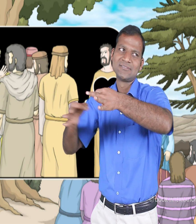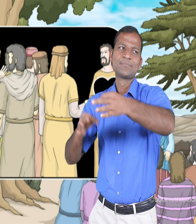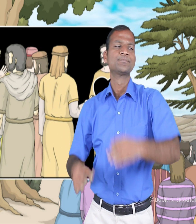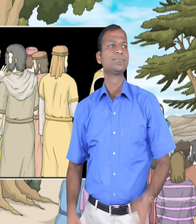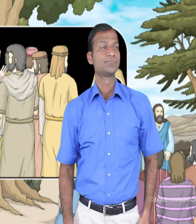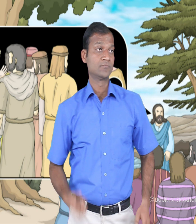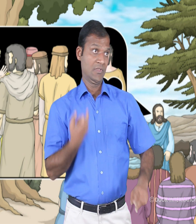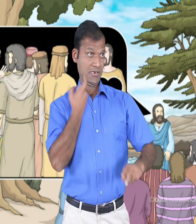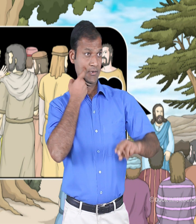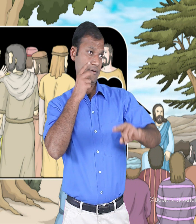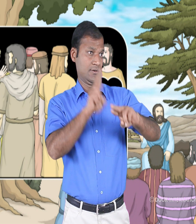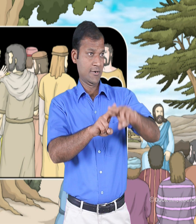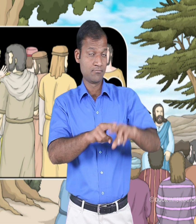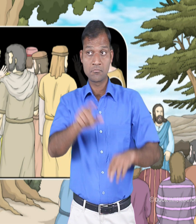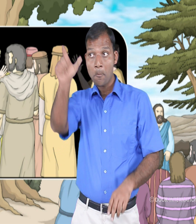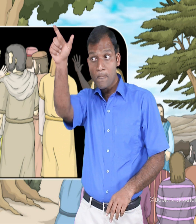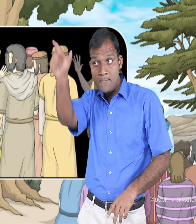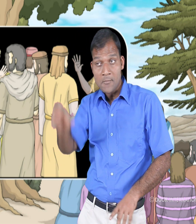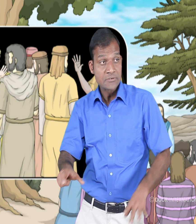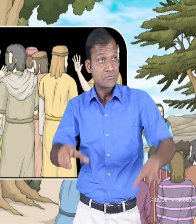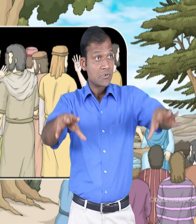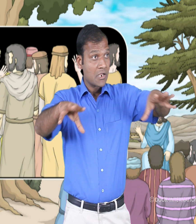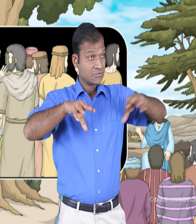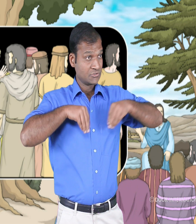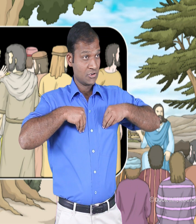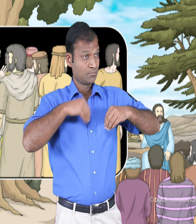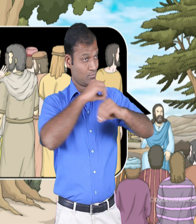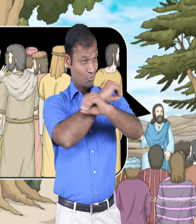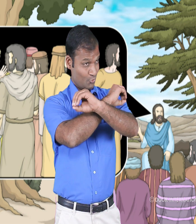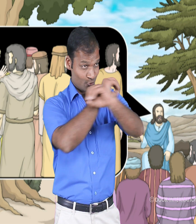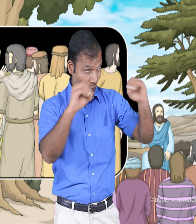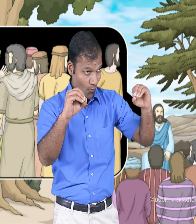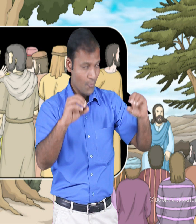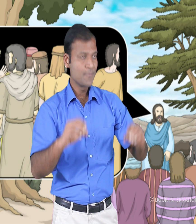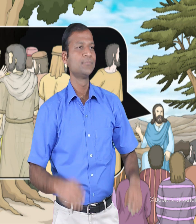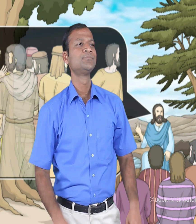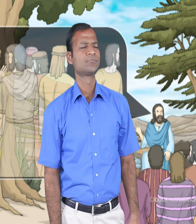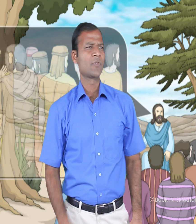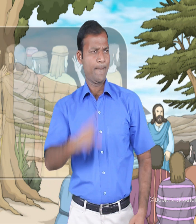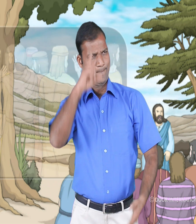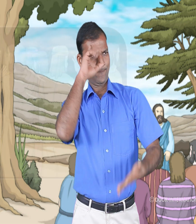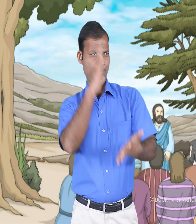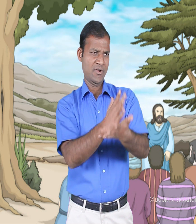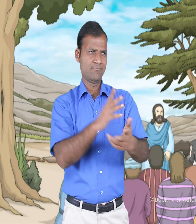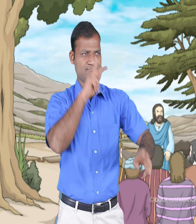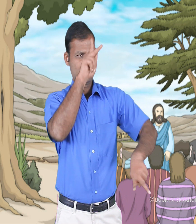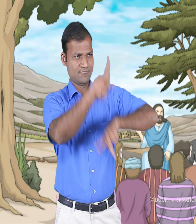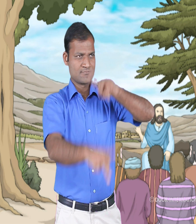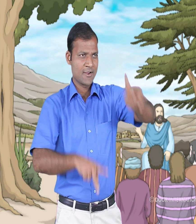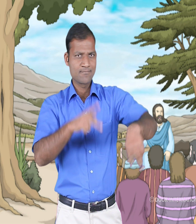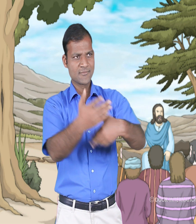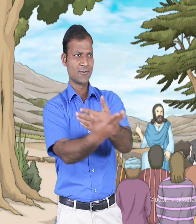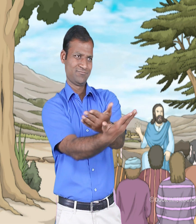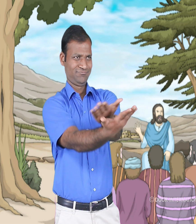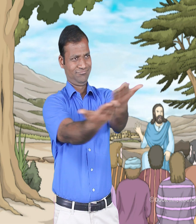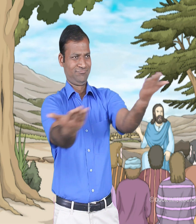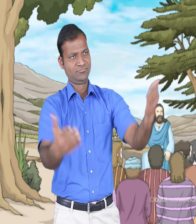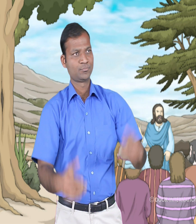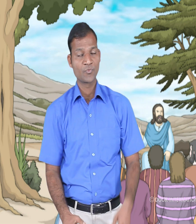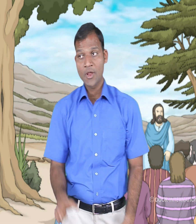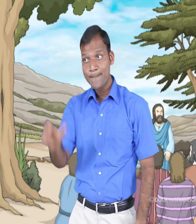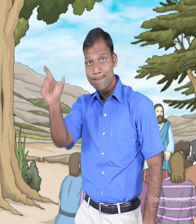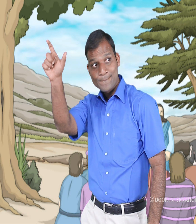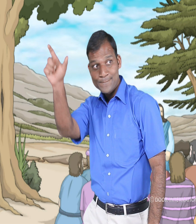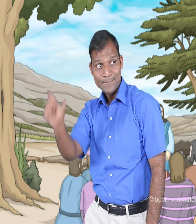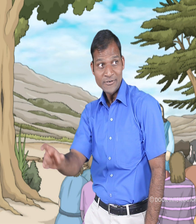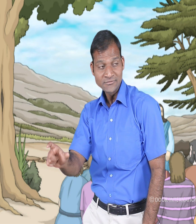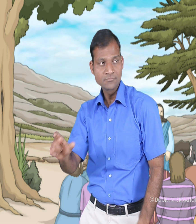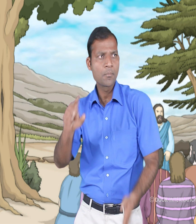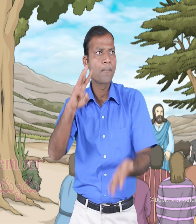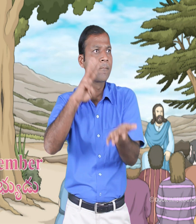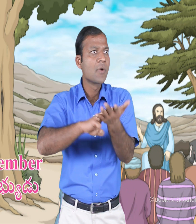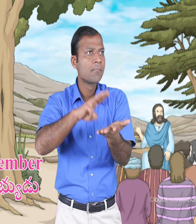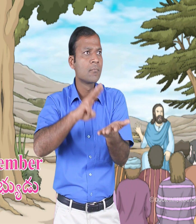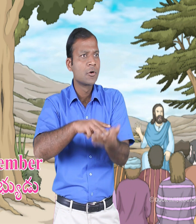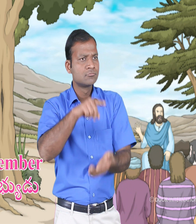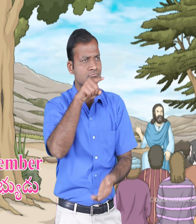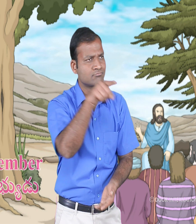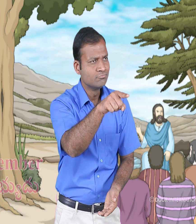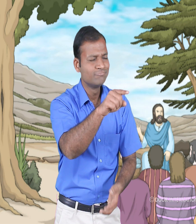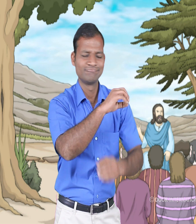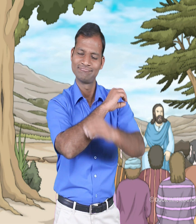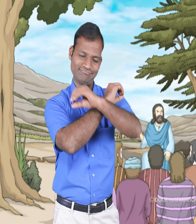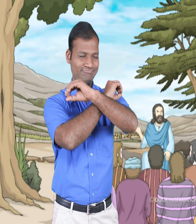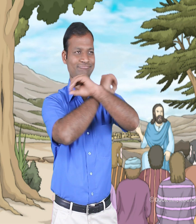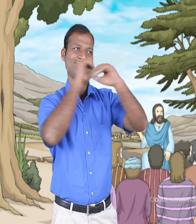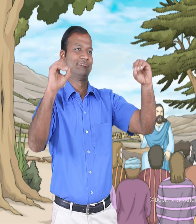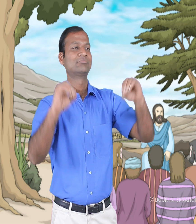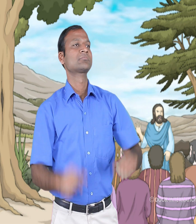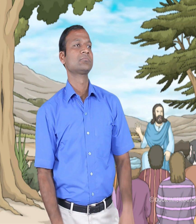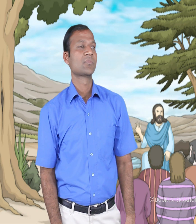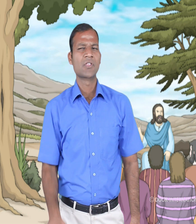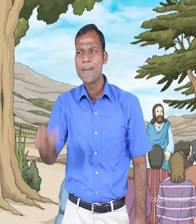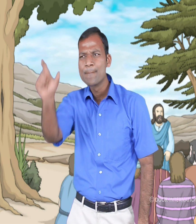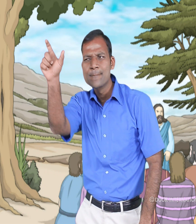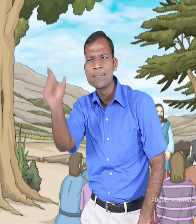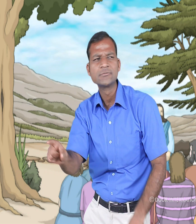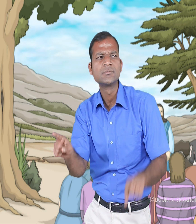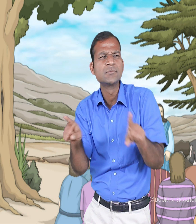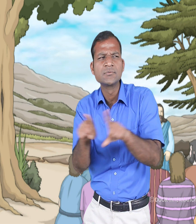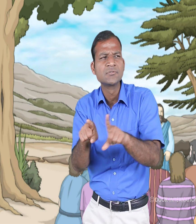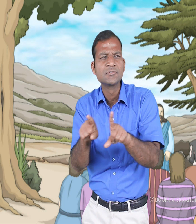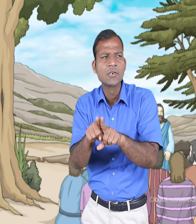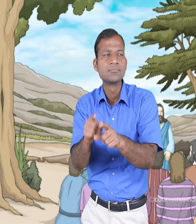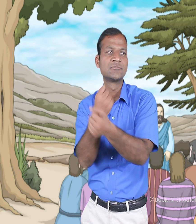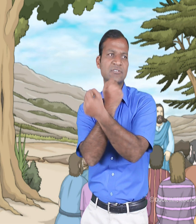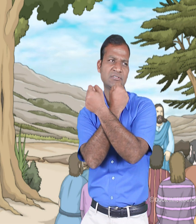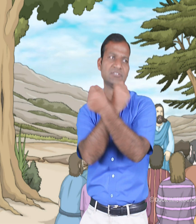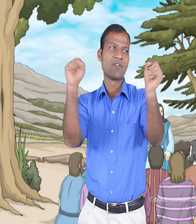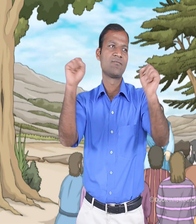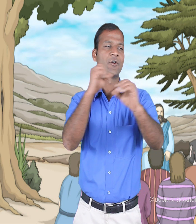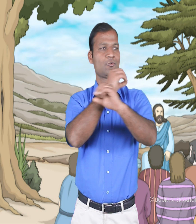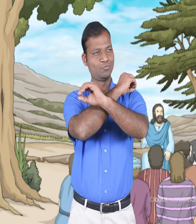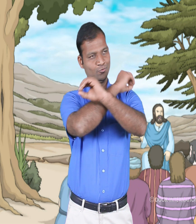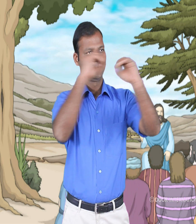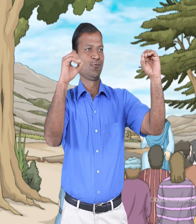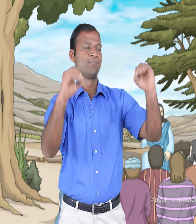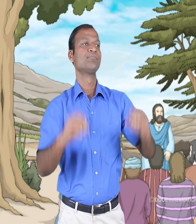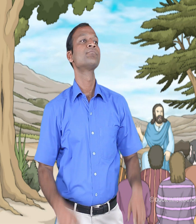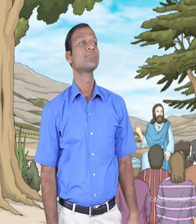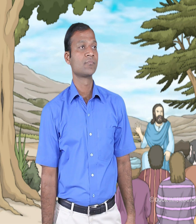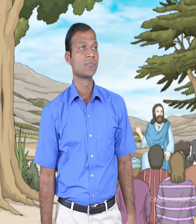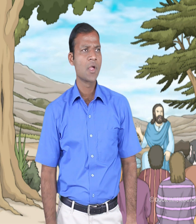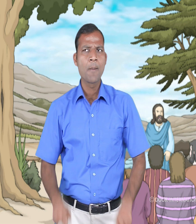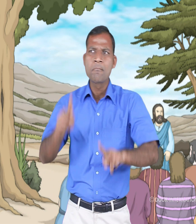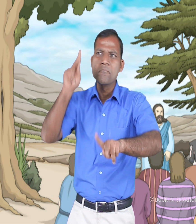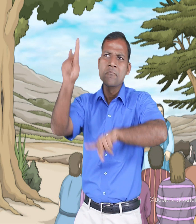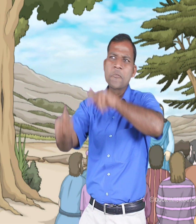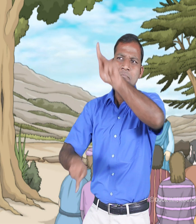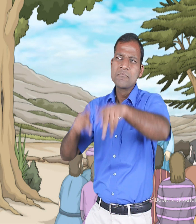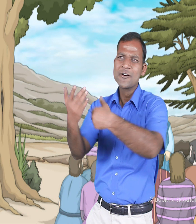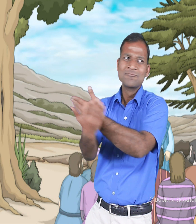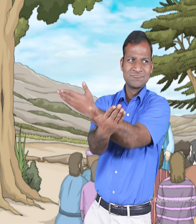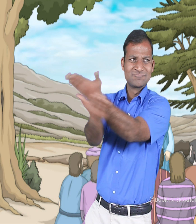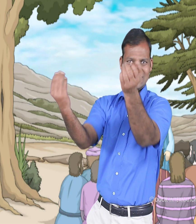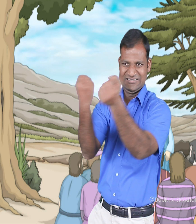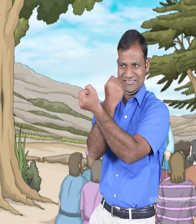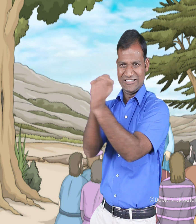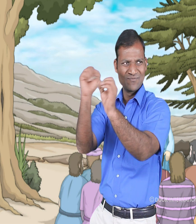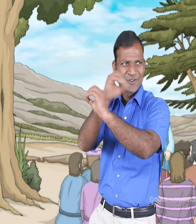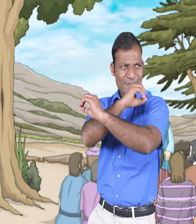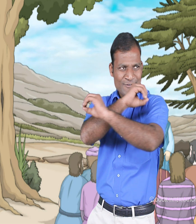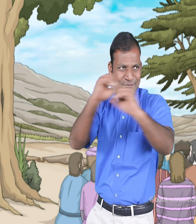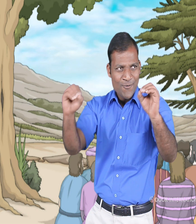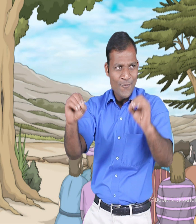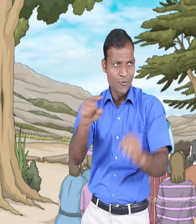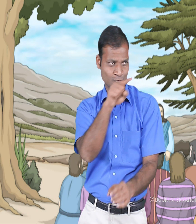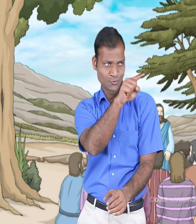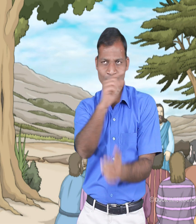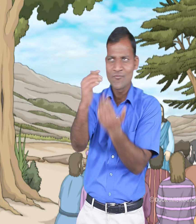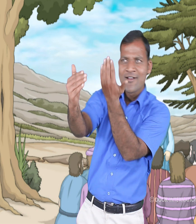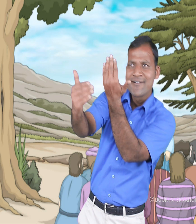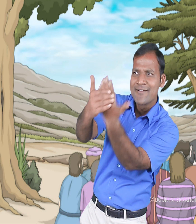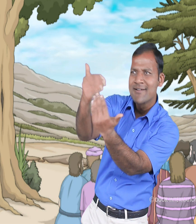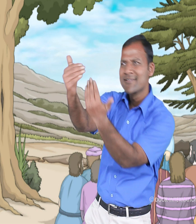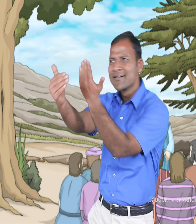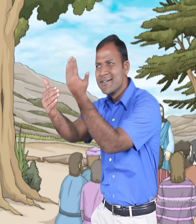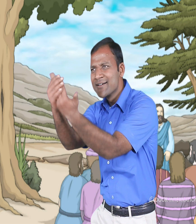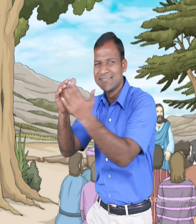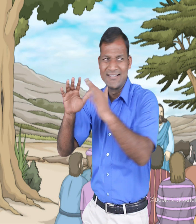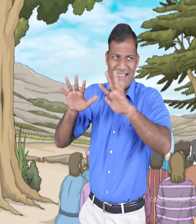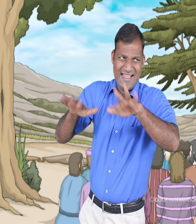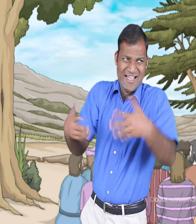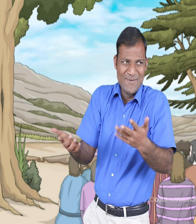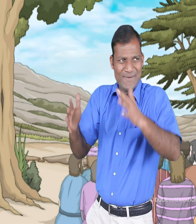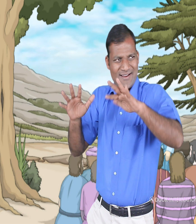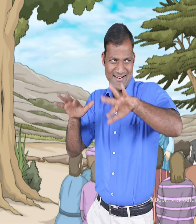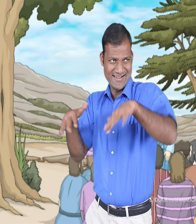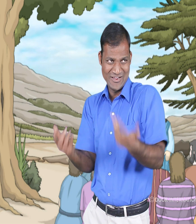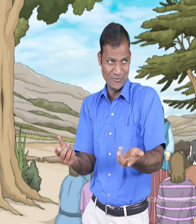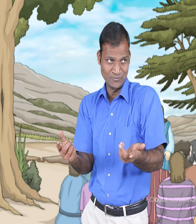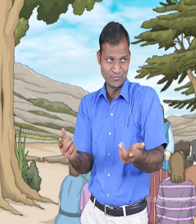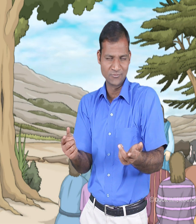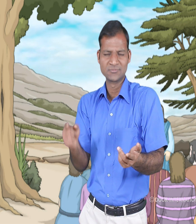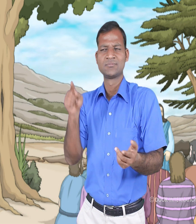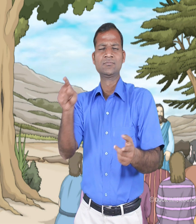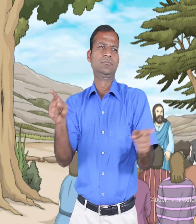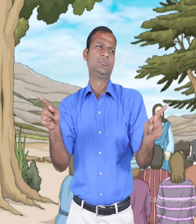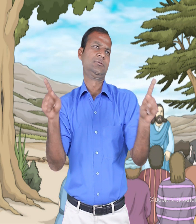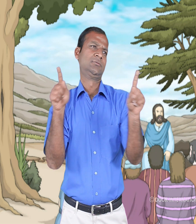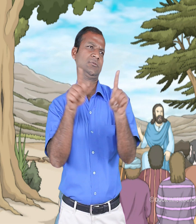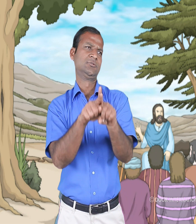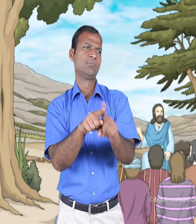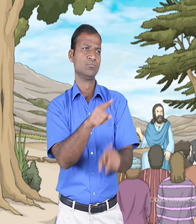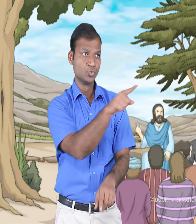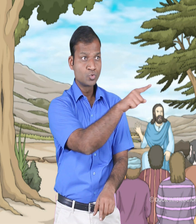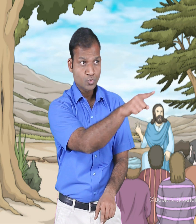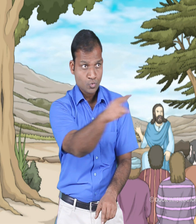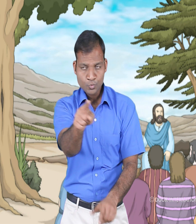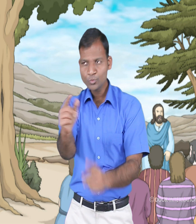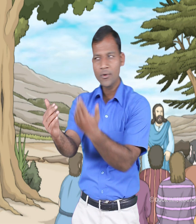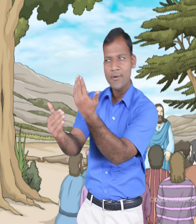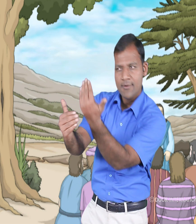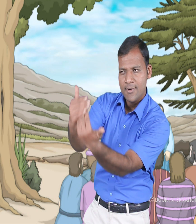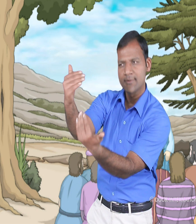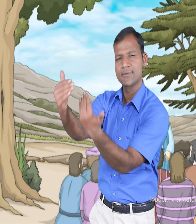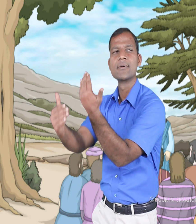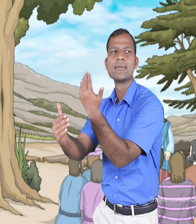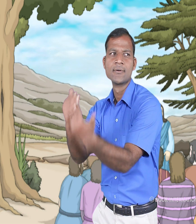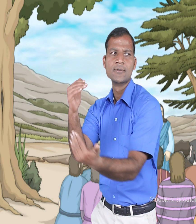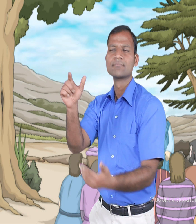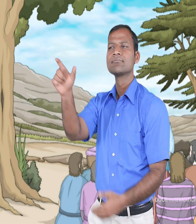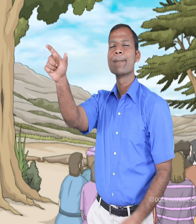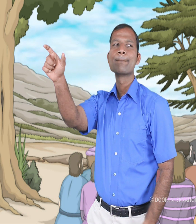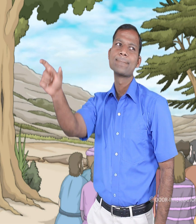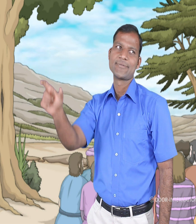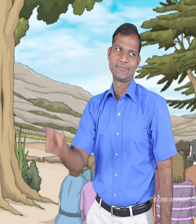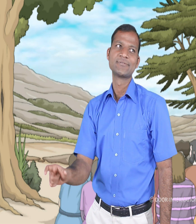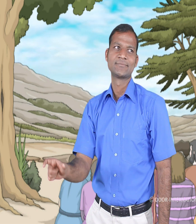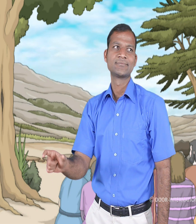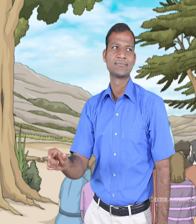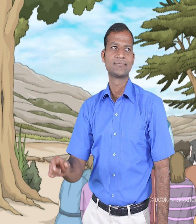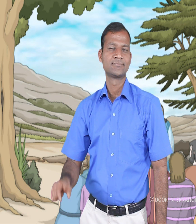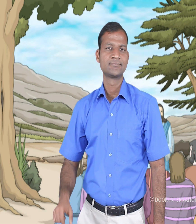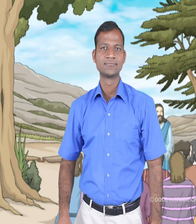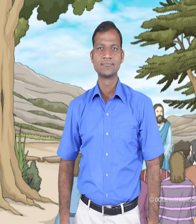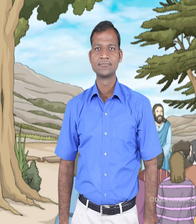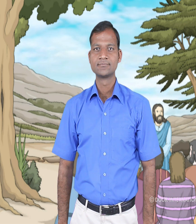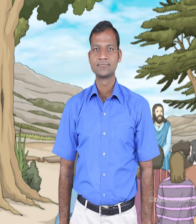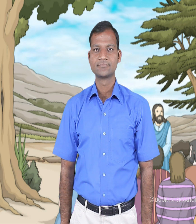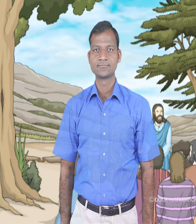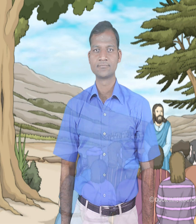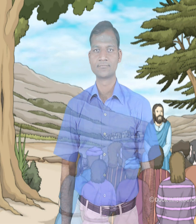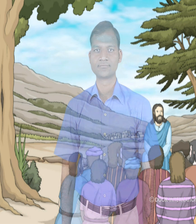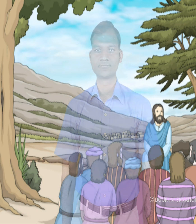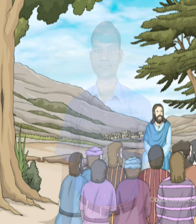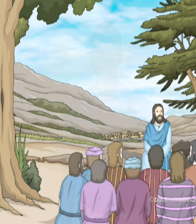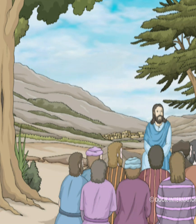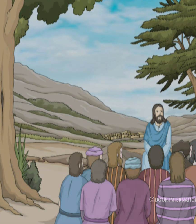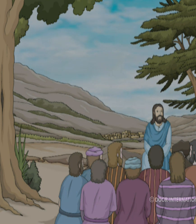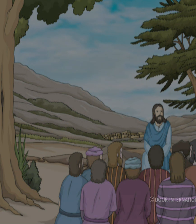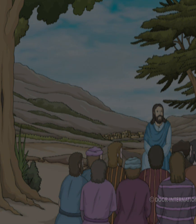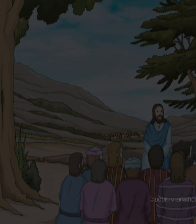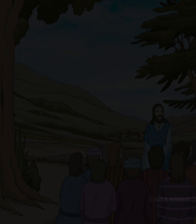And if he refuses to listen even to the church, regard him as you would a pagan or a tax collector.